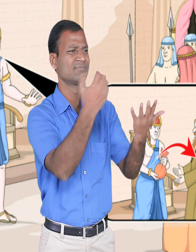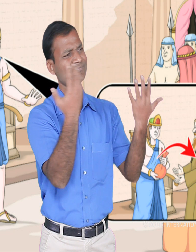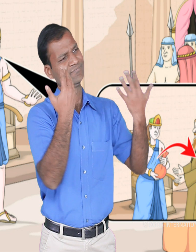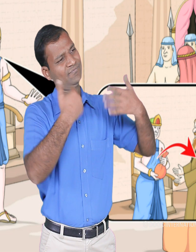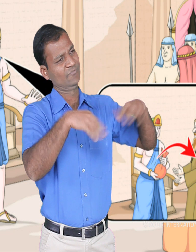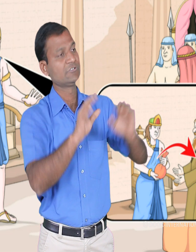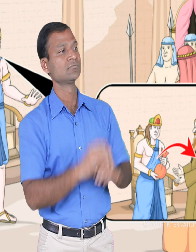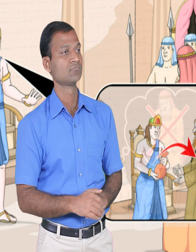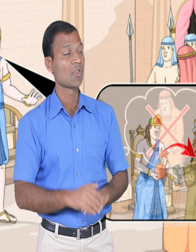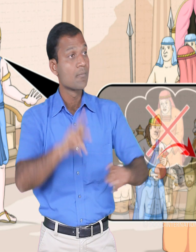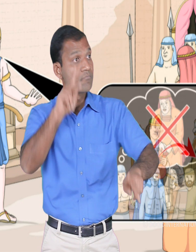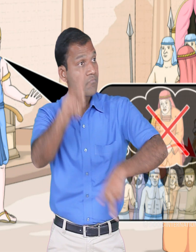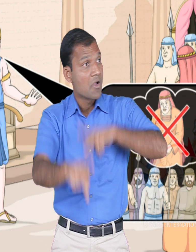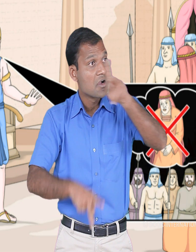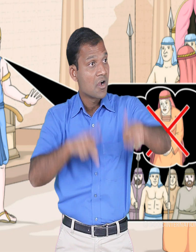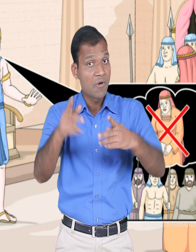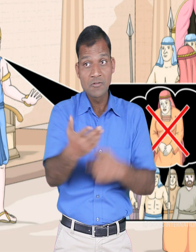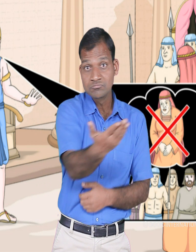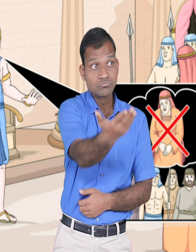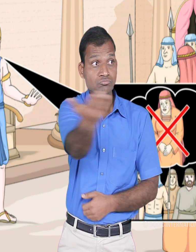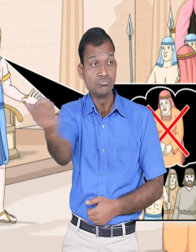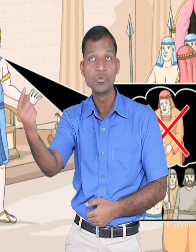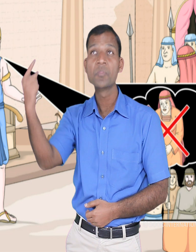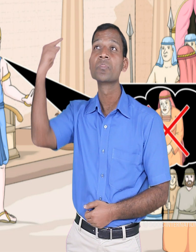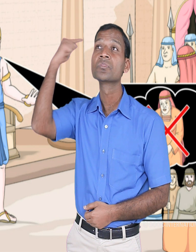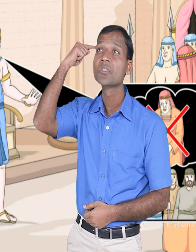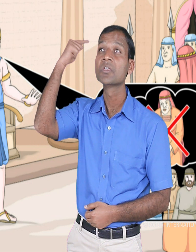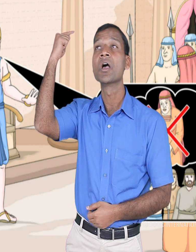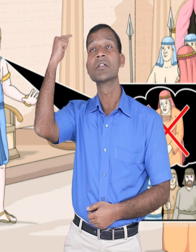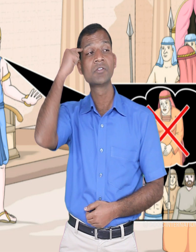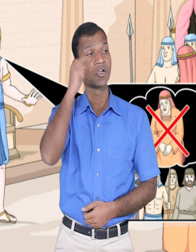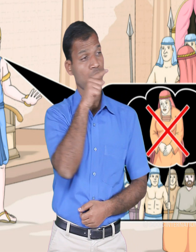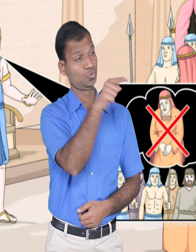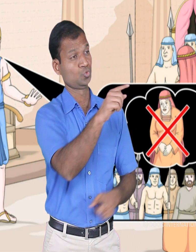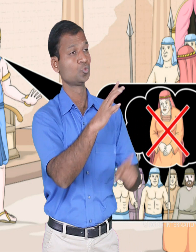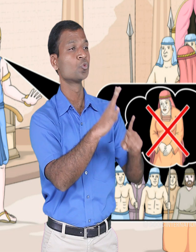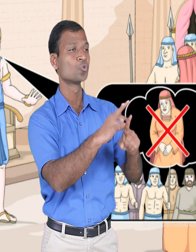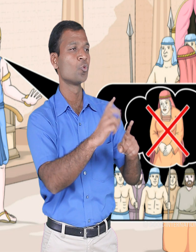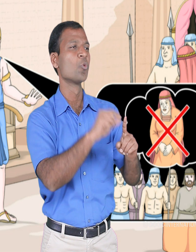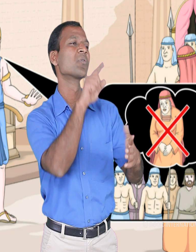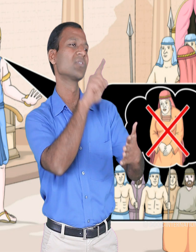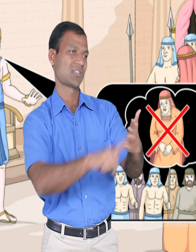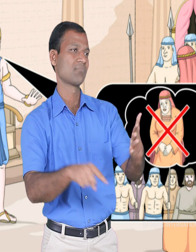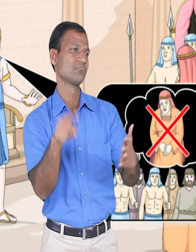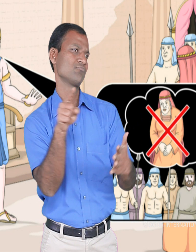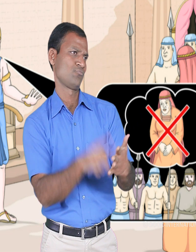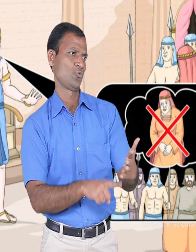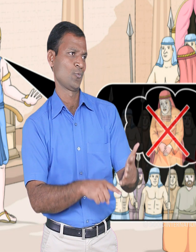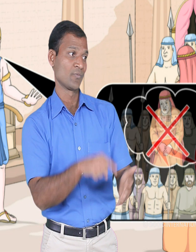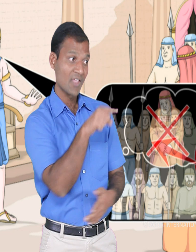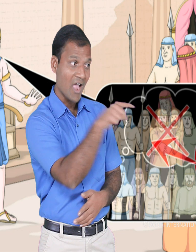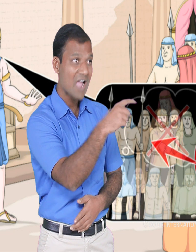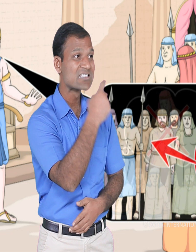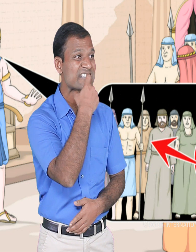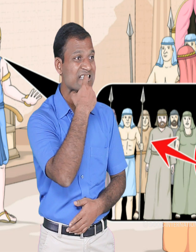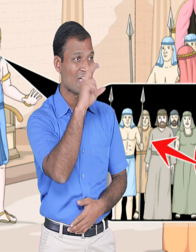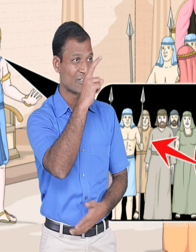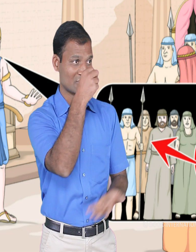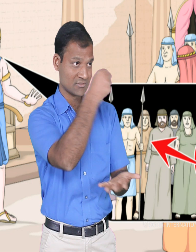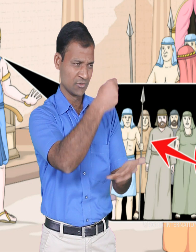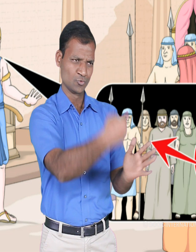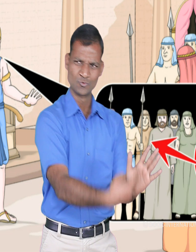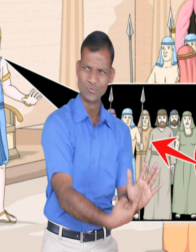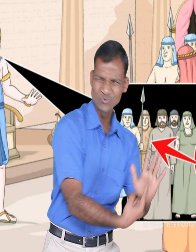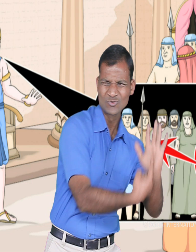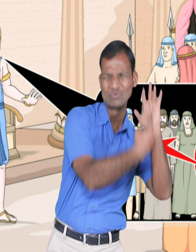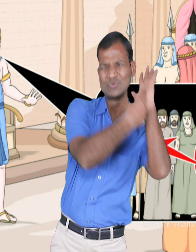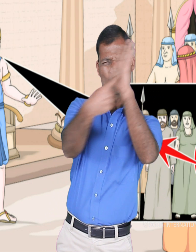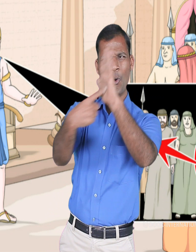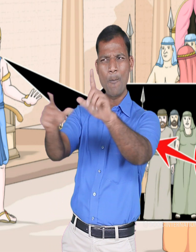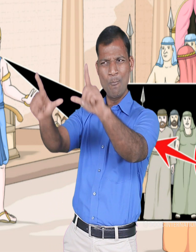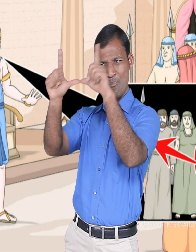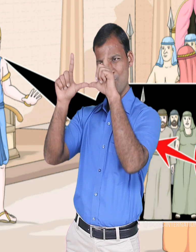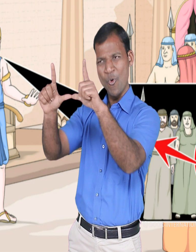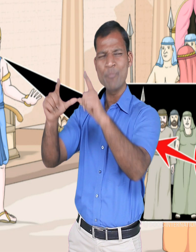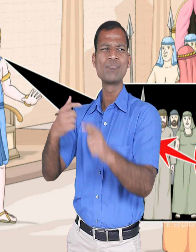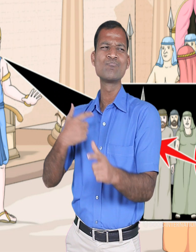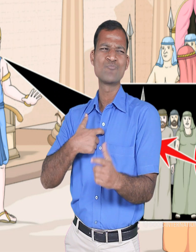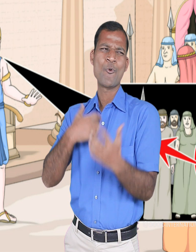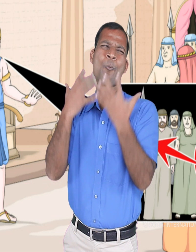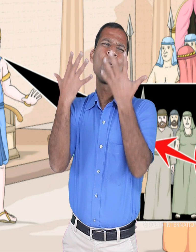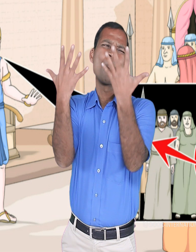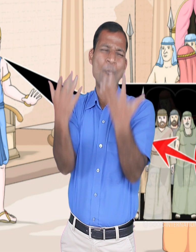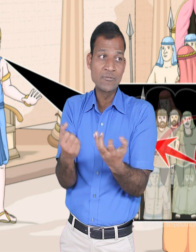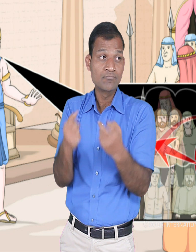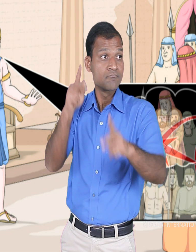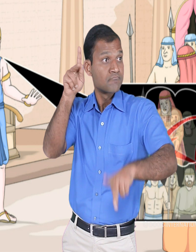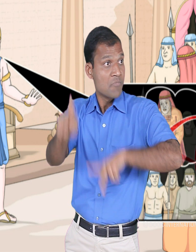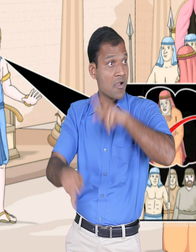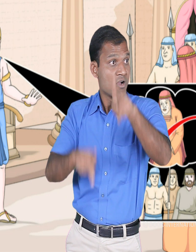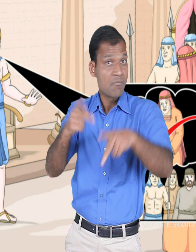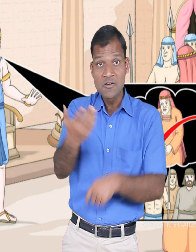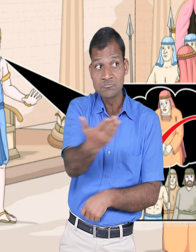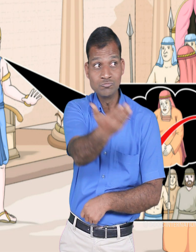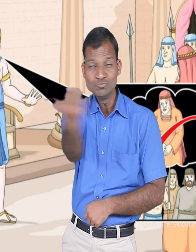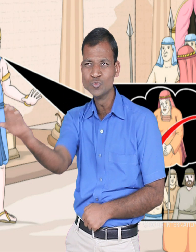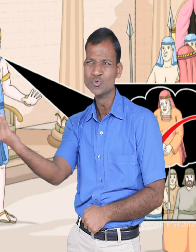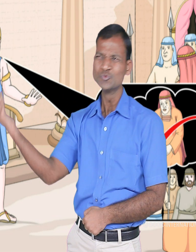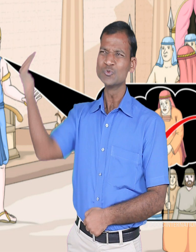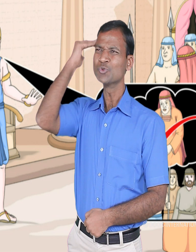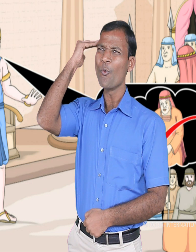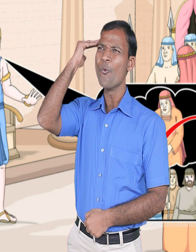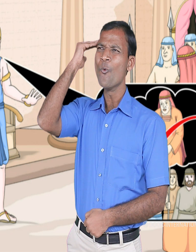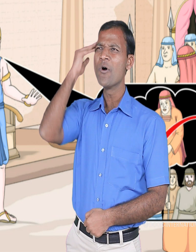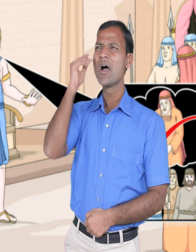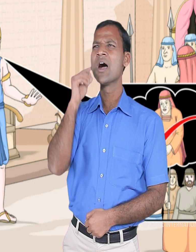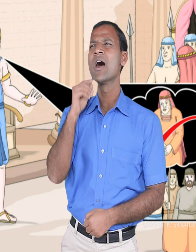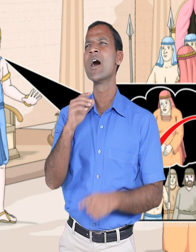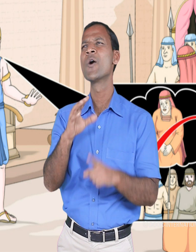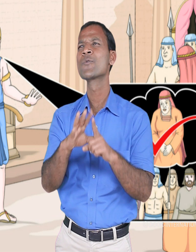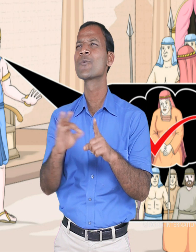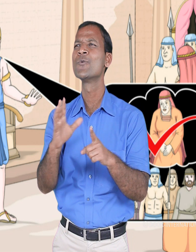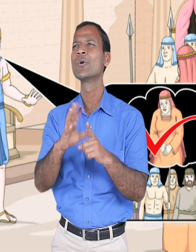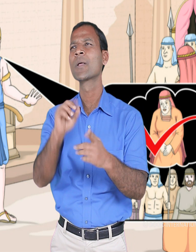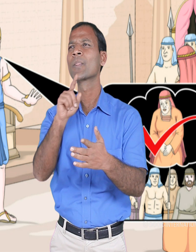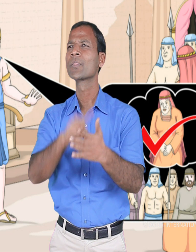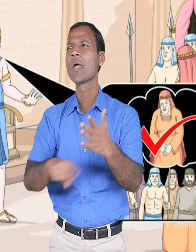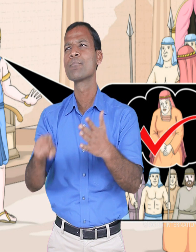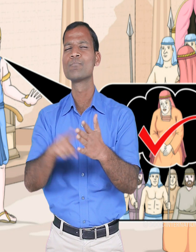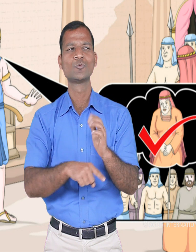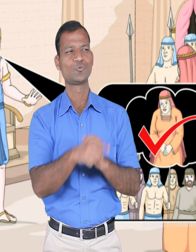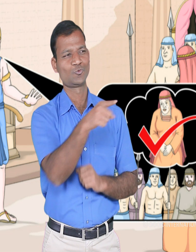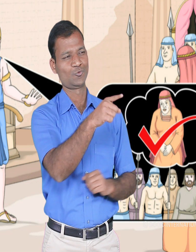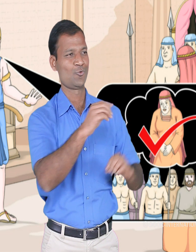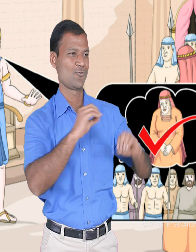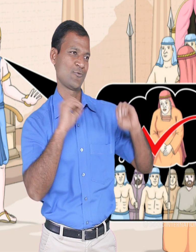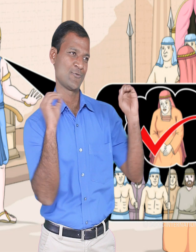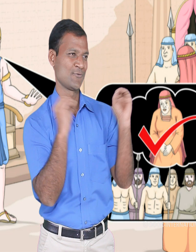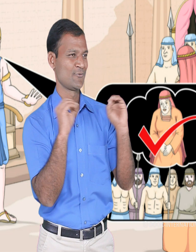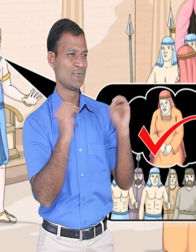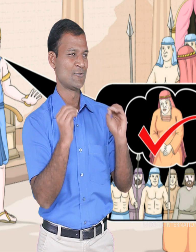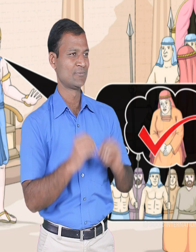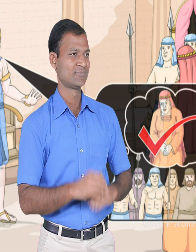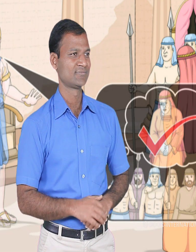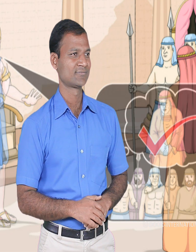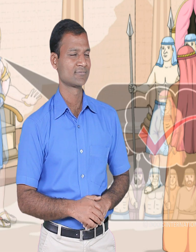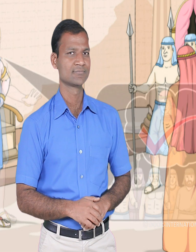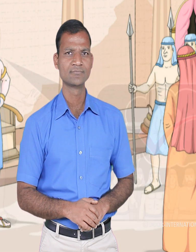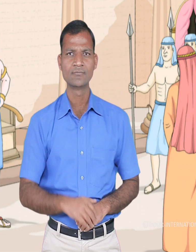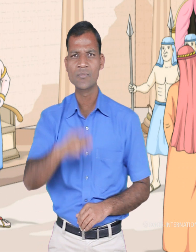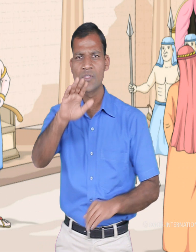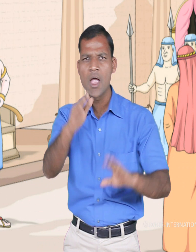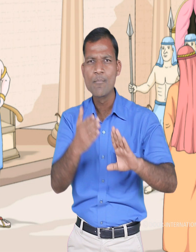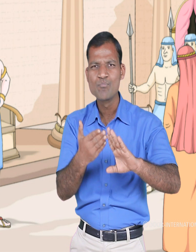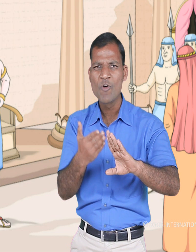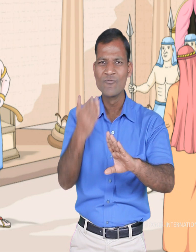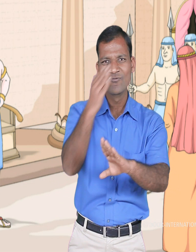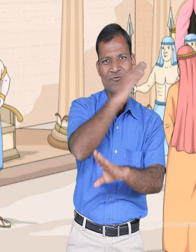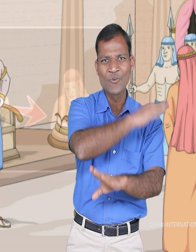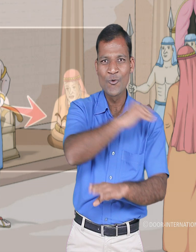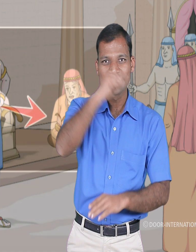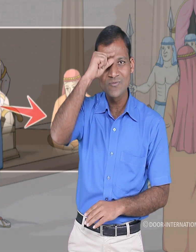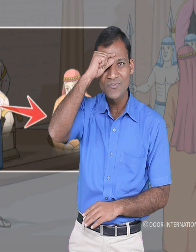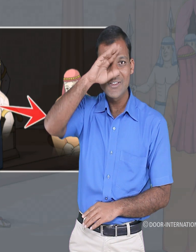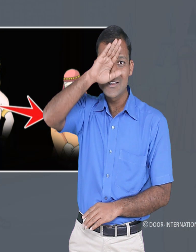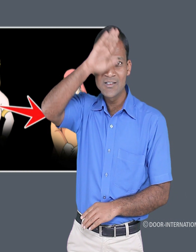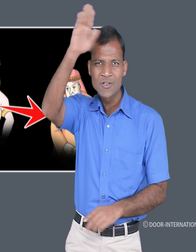It is your vindication before all who are with you; you are completely cleared.”